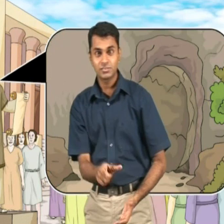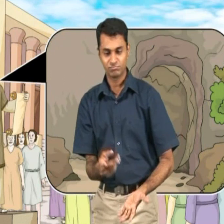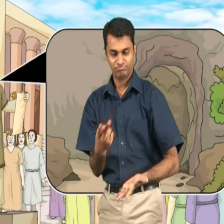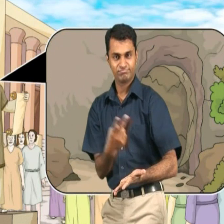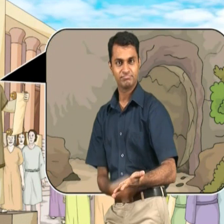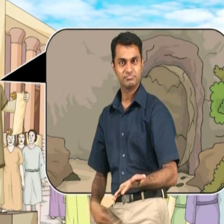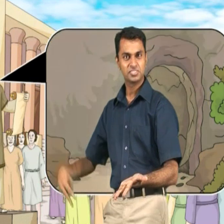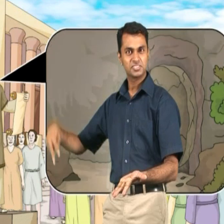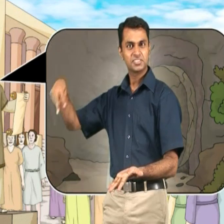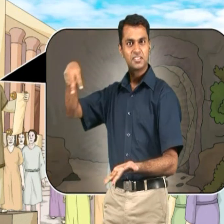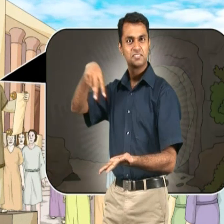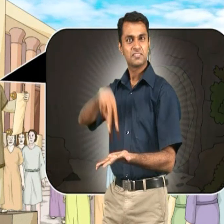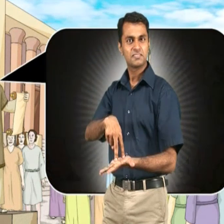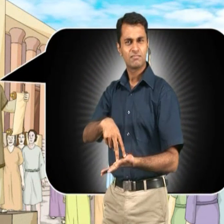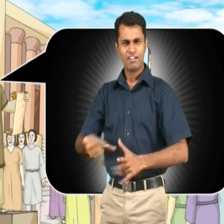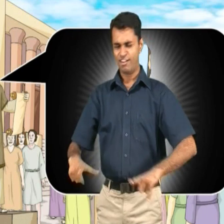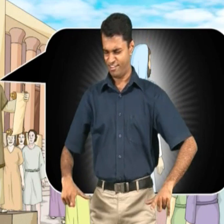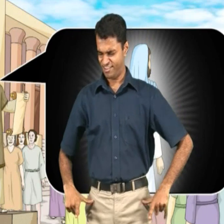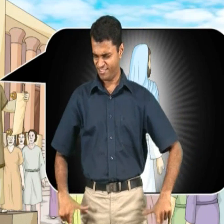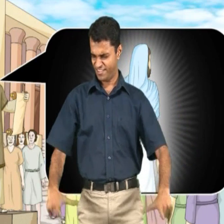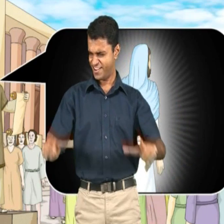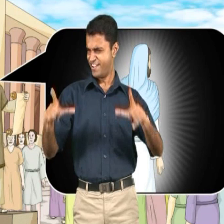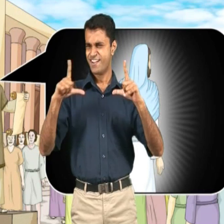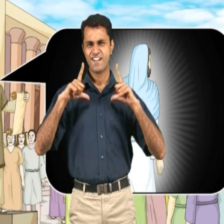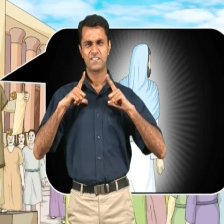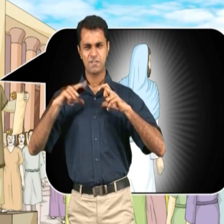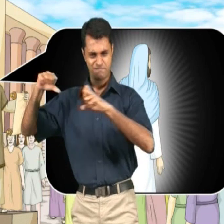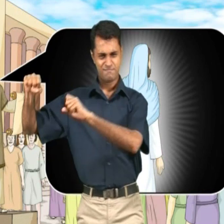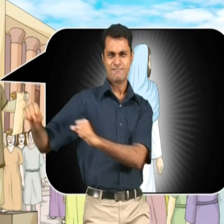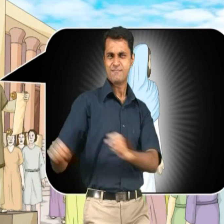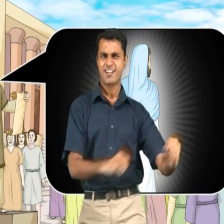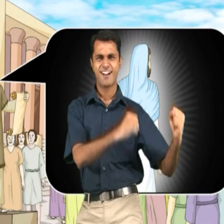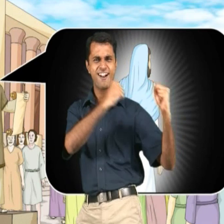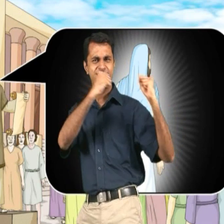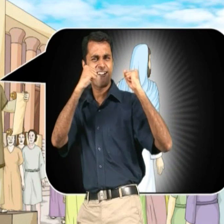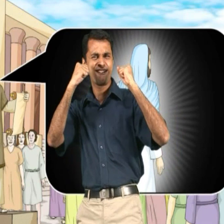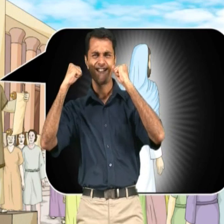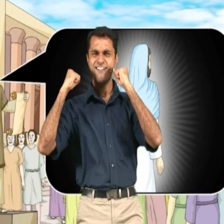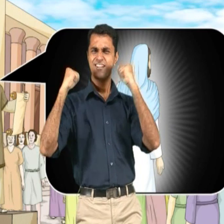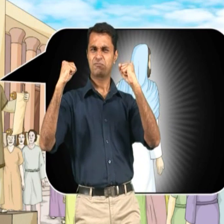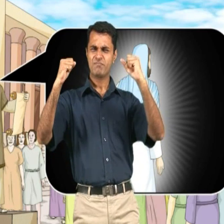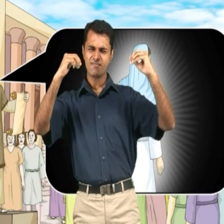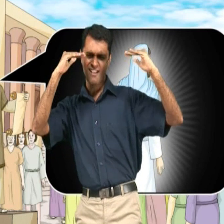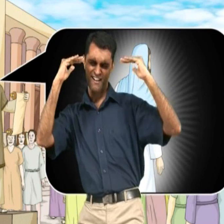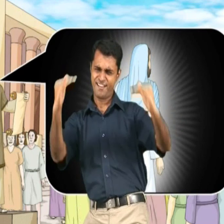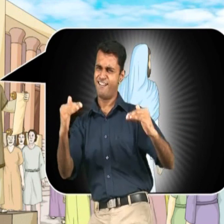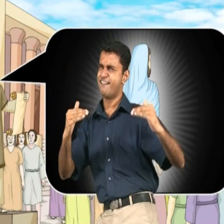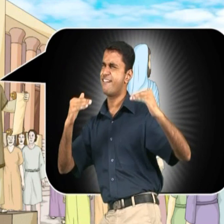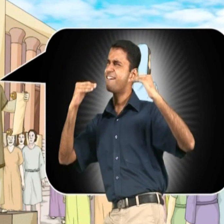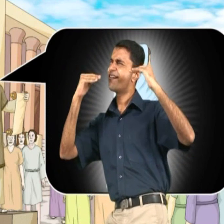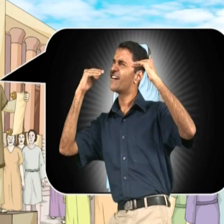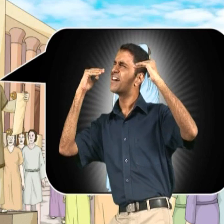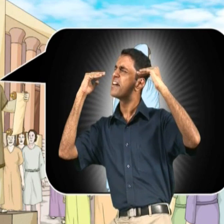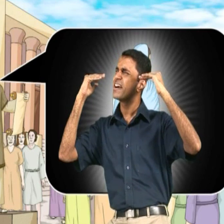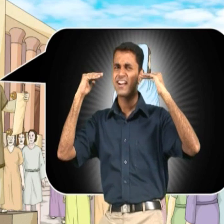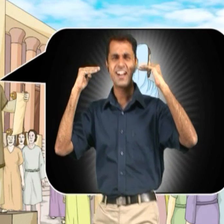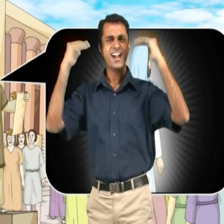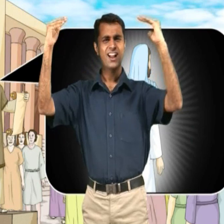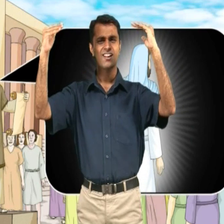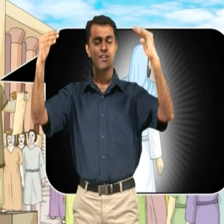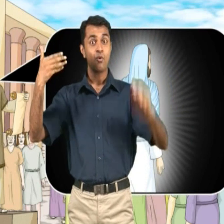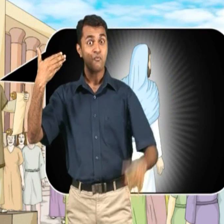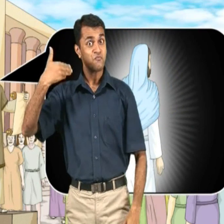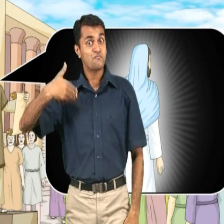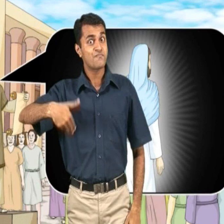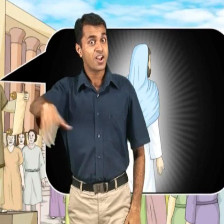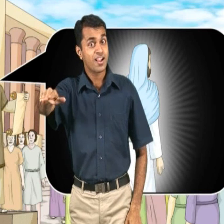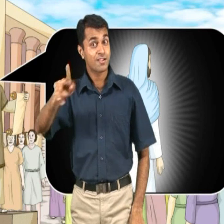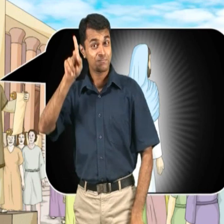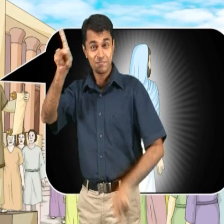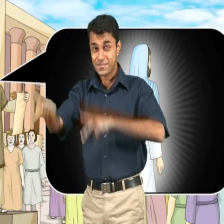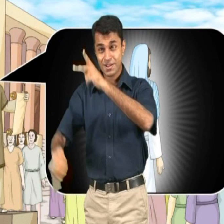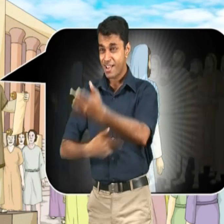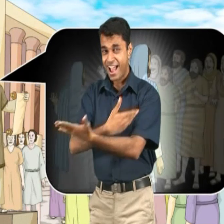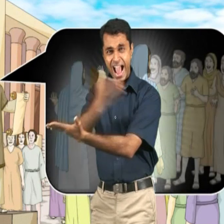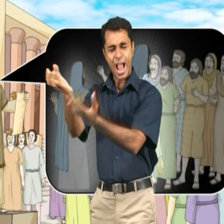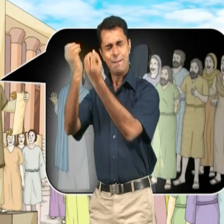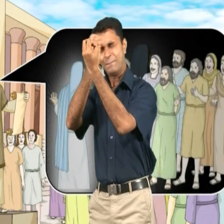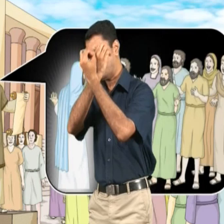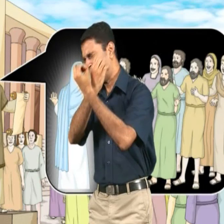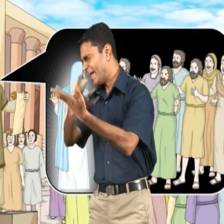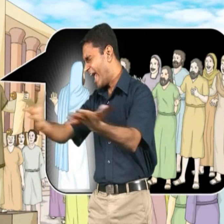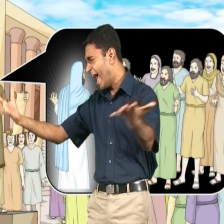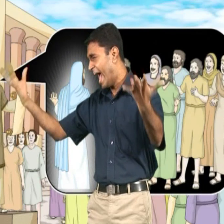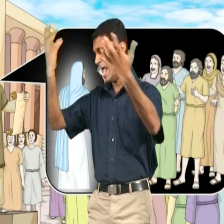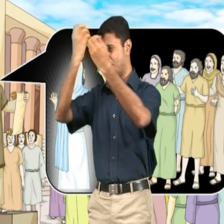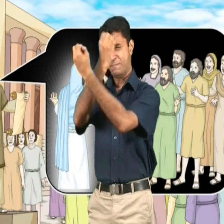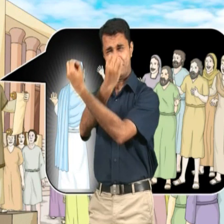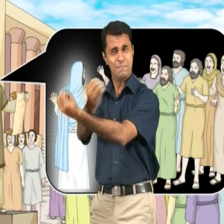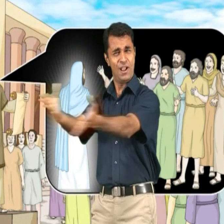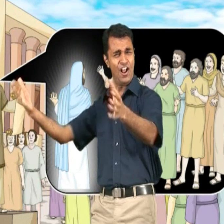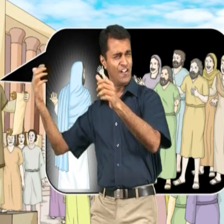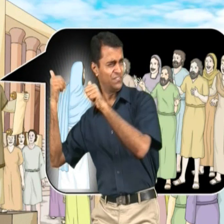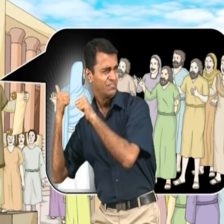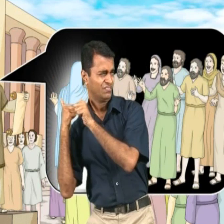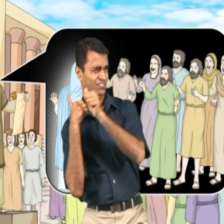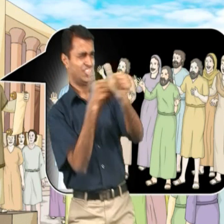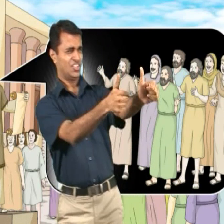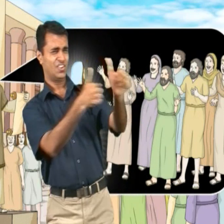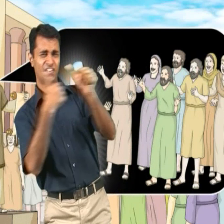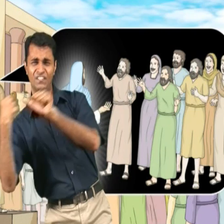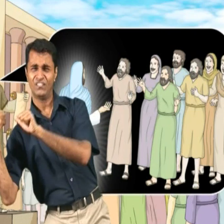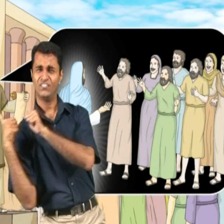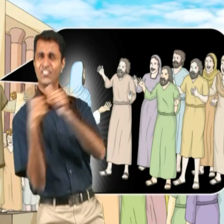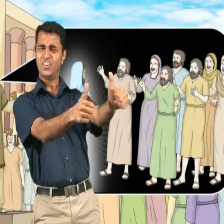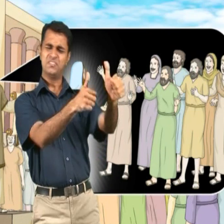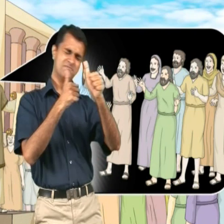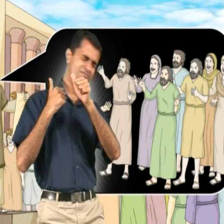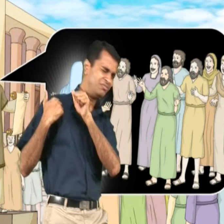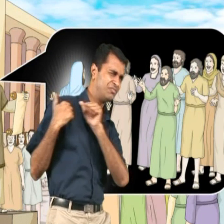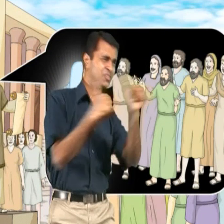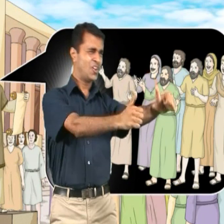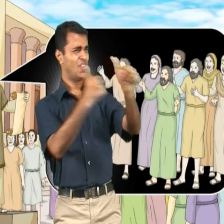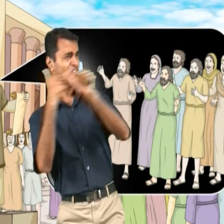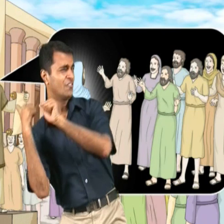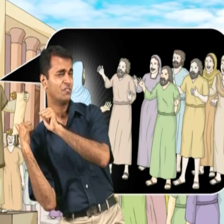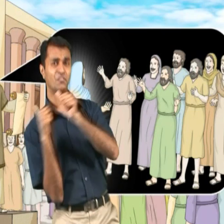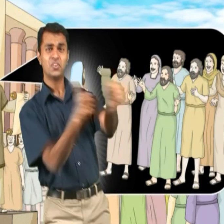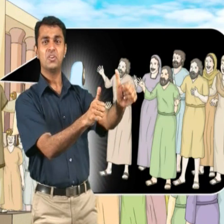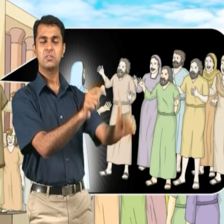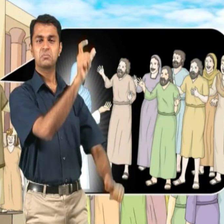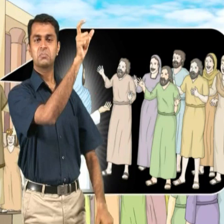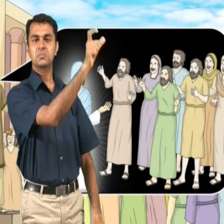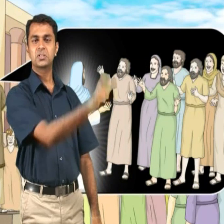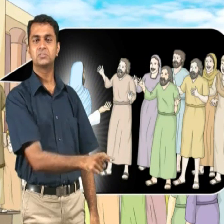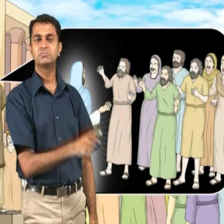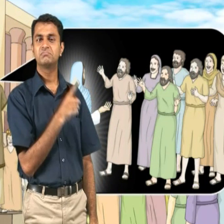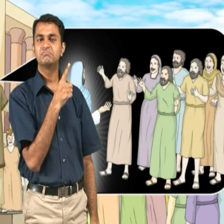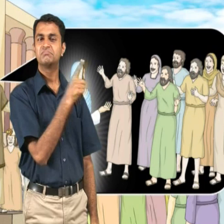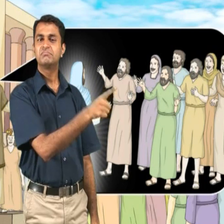After the anguish of His soul, He will see the light of life and be satisfied. By His knowledge My righteous Servant will justify many, and He will bear their iniquities. Therefore I will allot Him a portion with the great, and He will divide the spoils with the strong, because He has poured out His life unto death, and He was numbered with the transgressors.